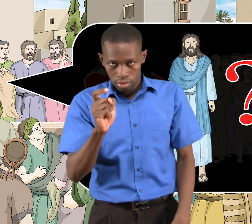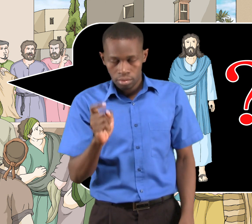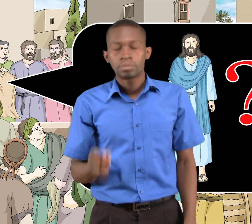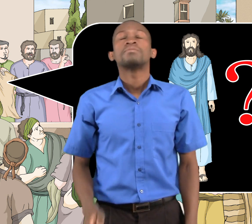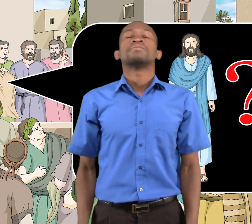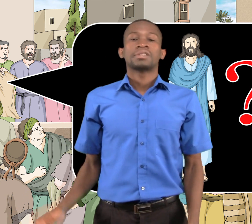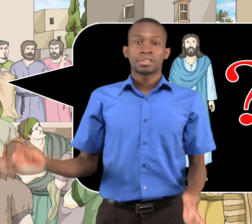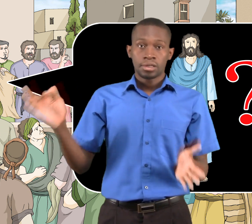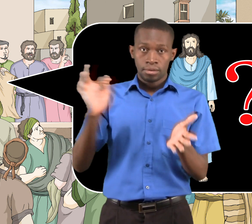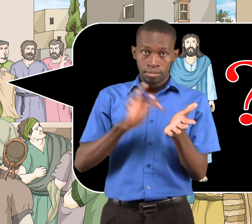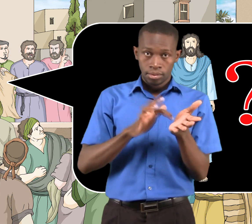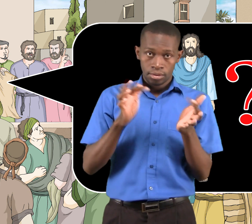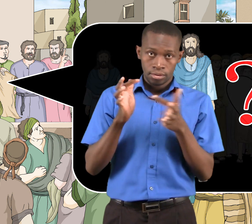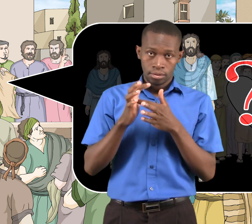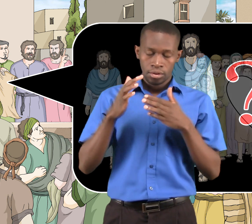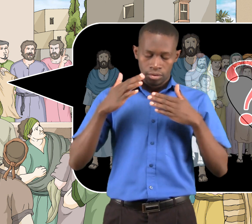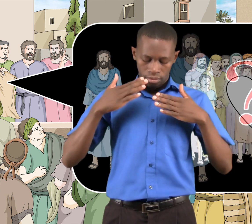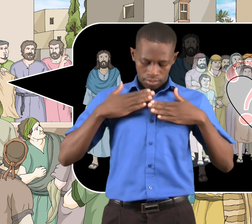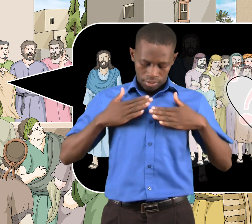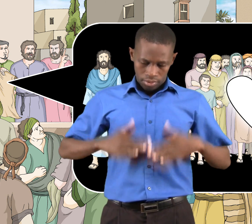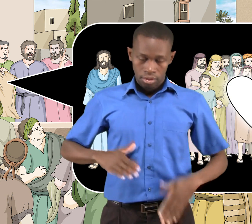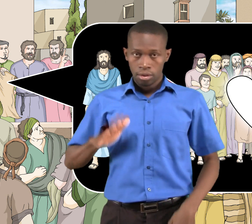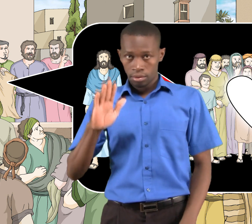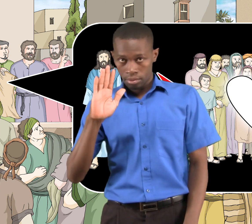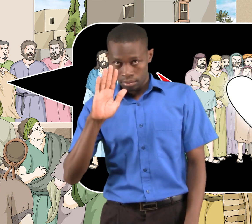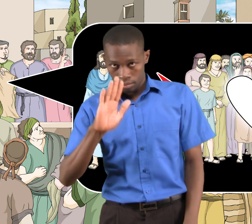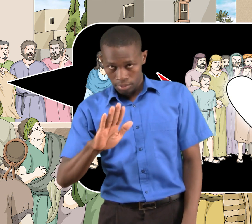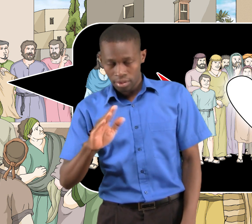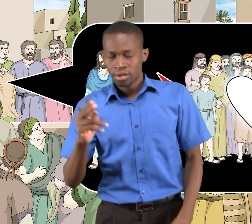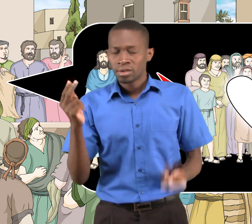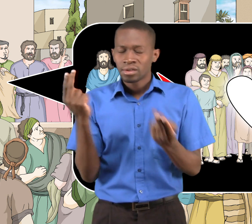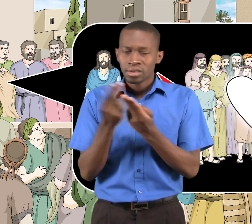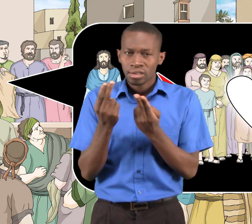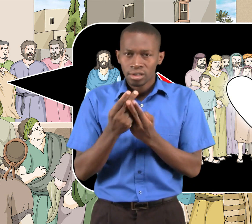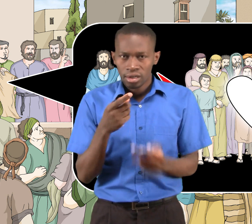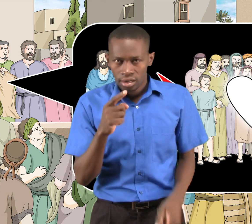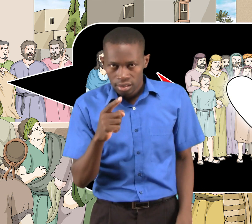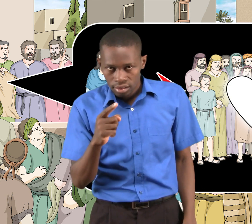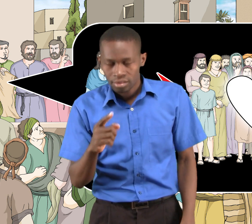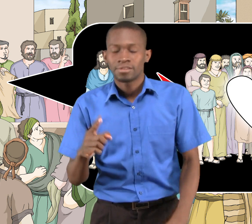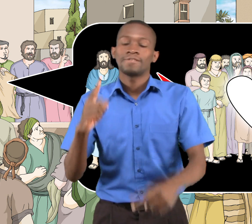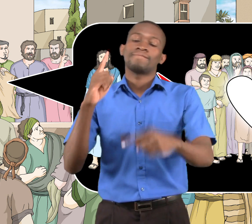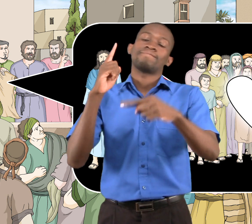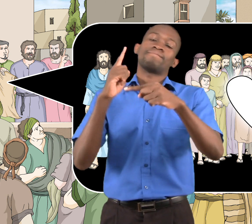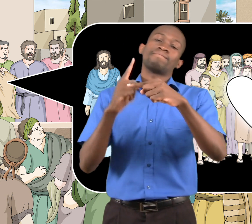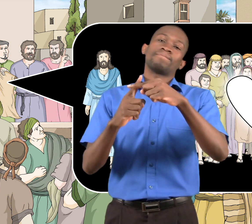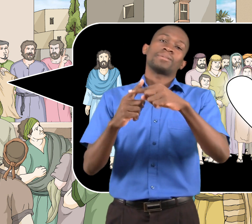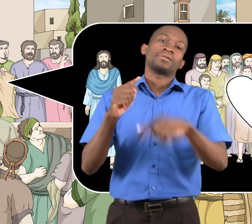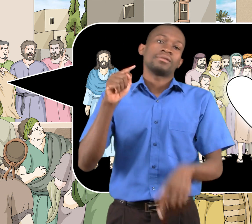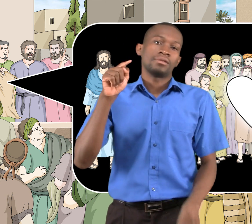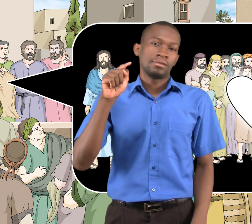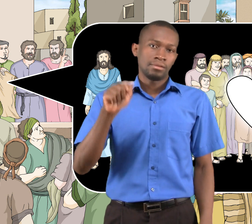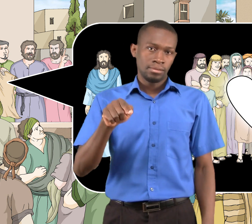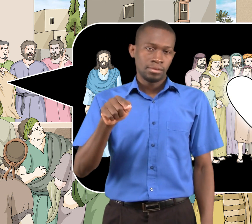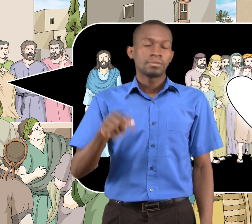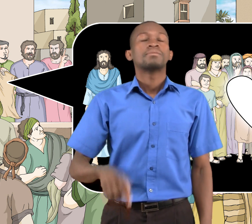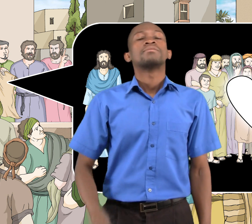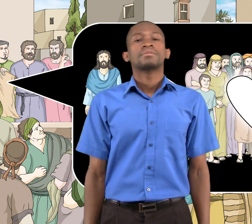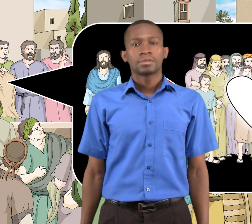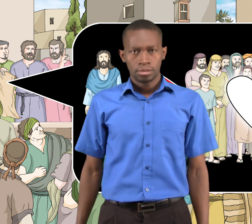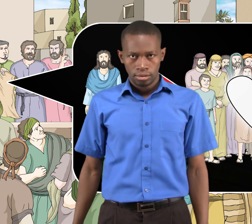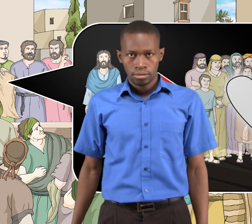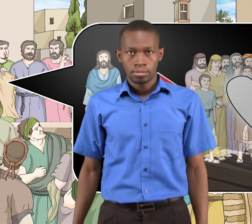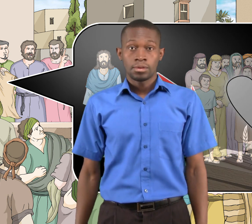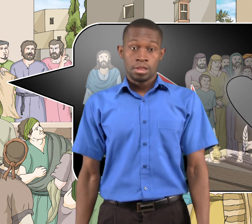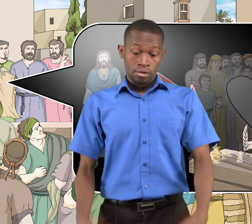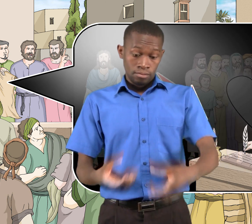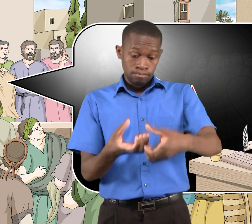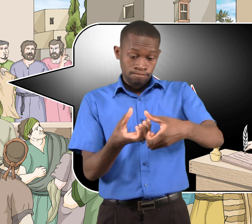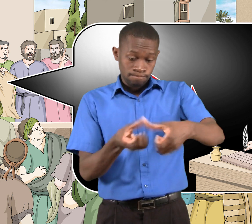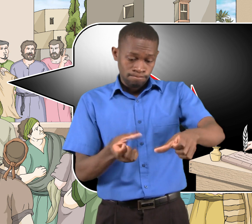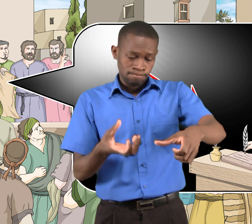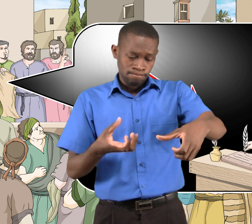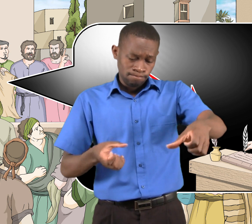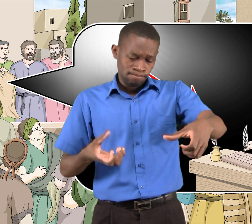For we are members of His body.